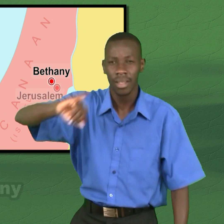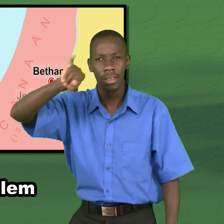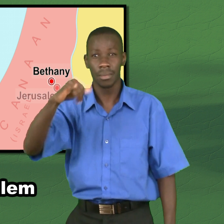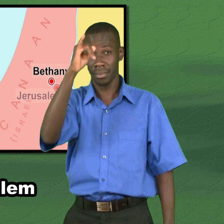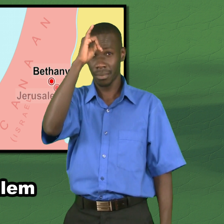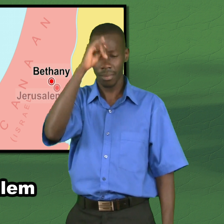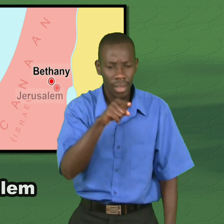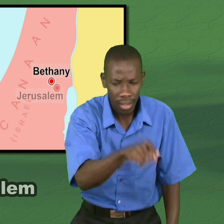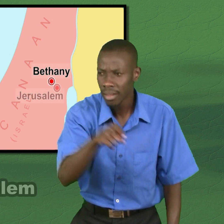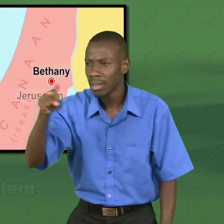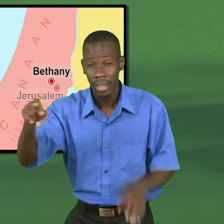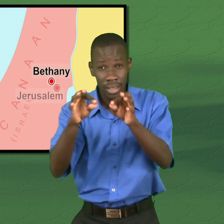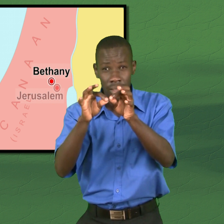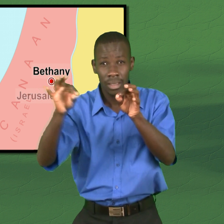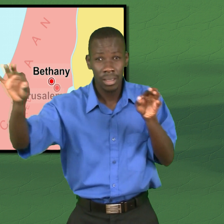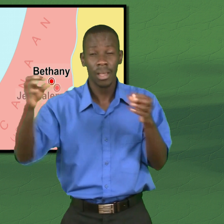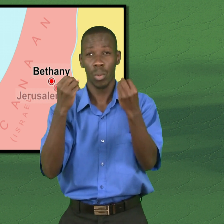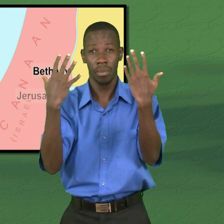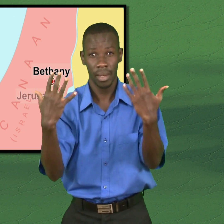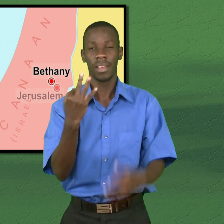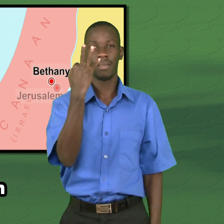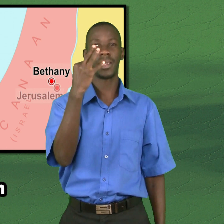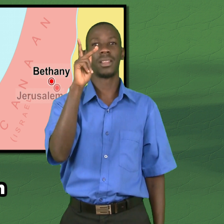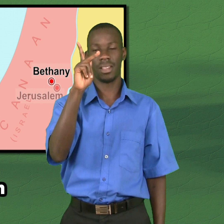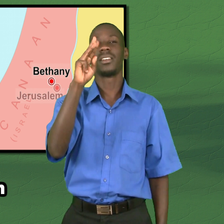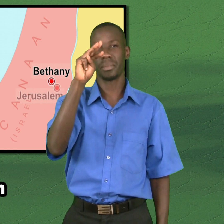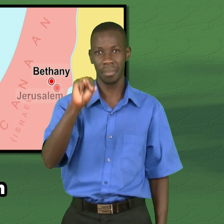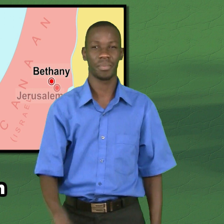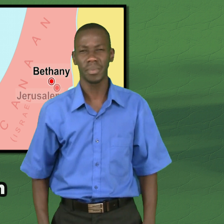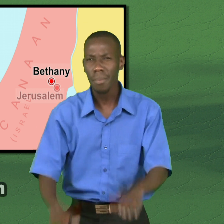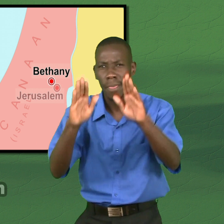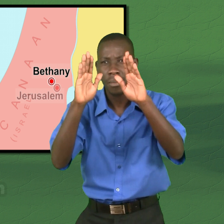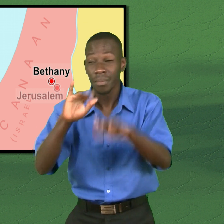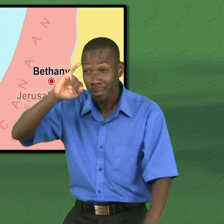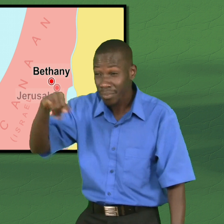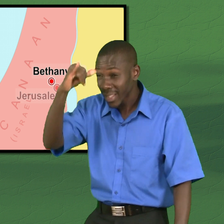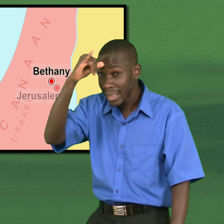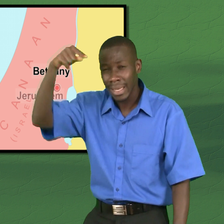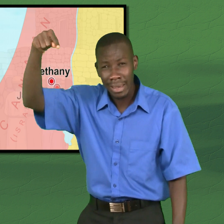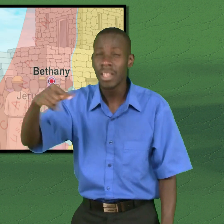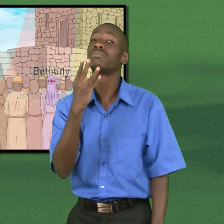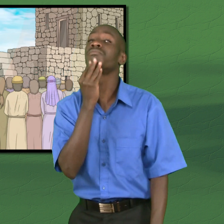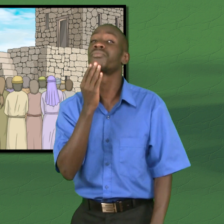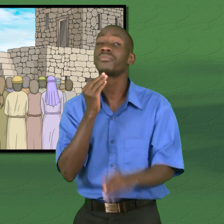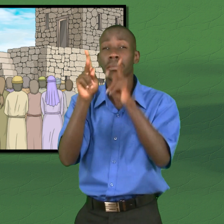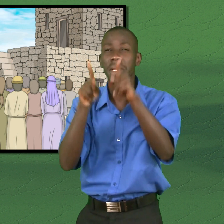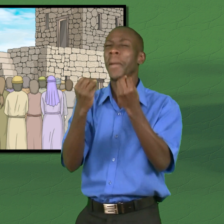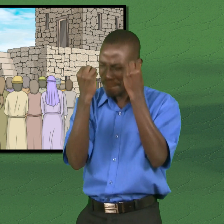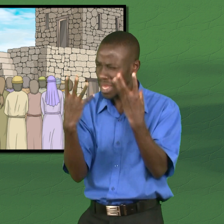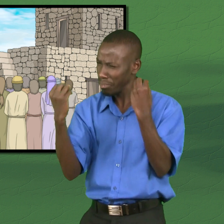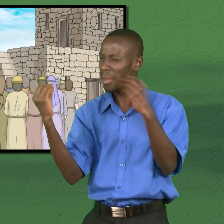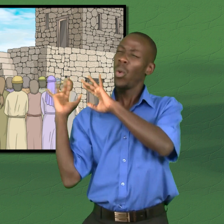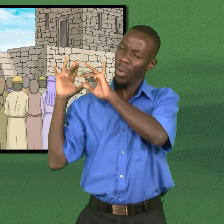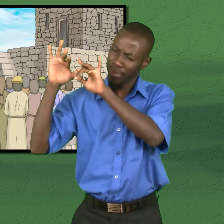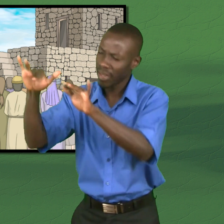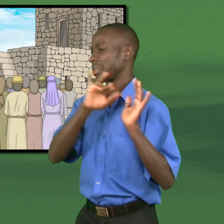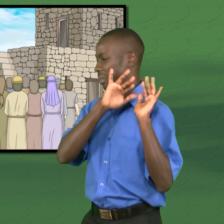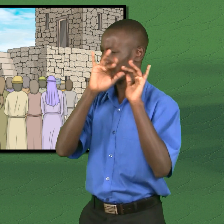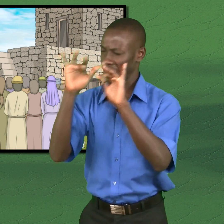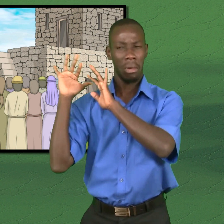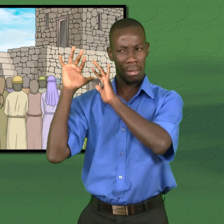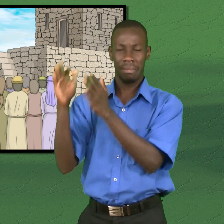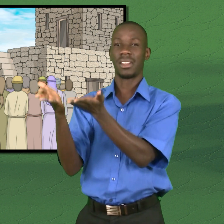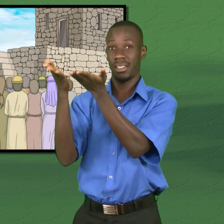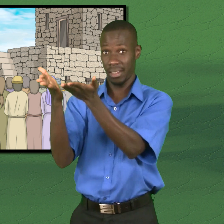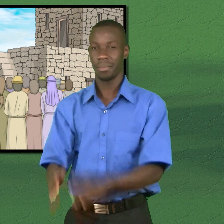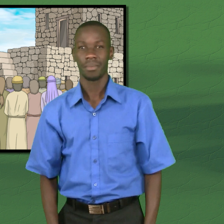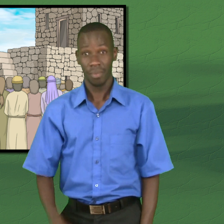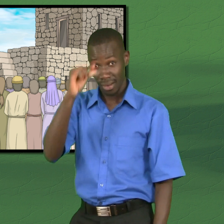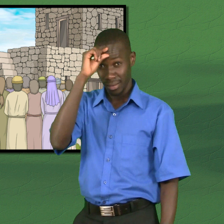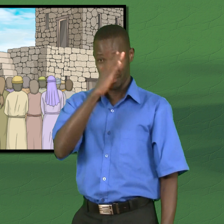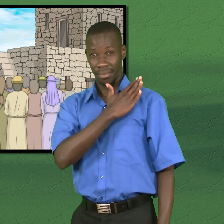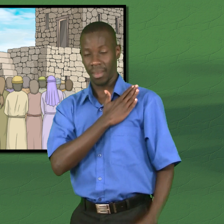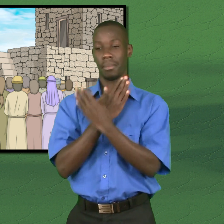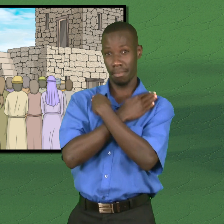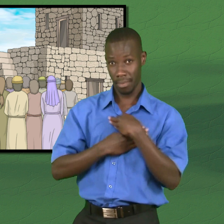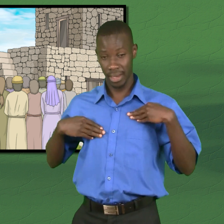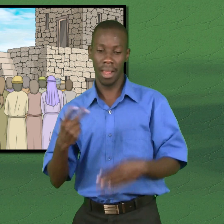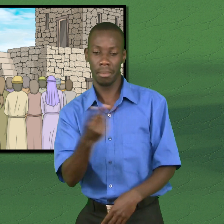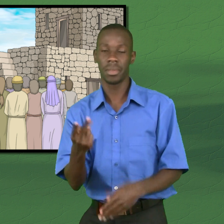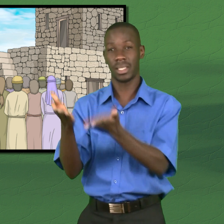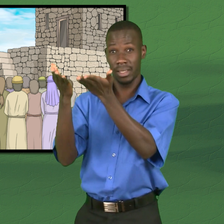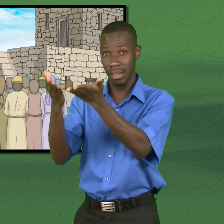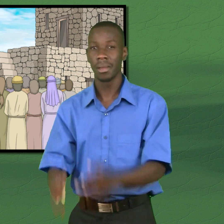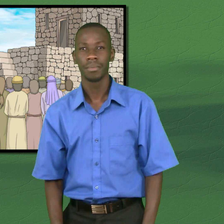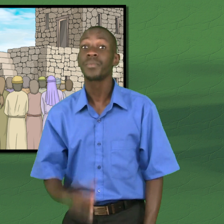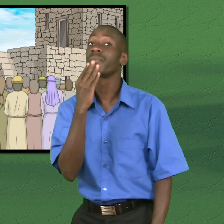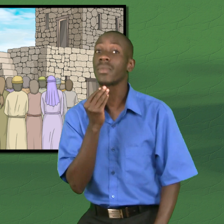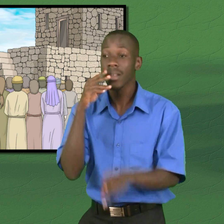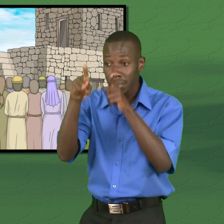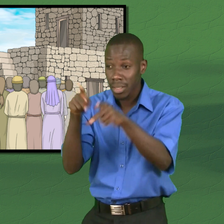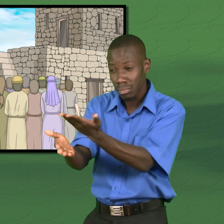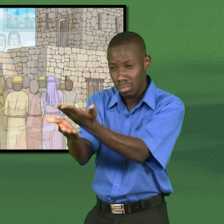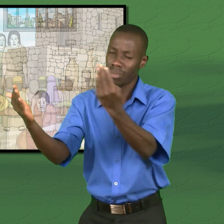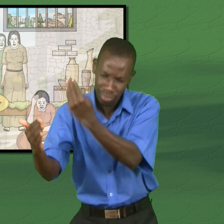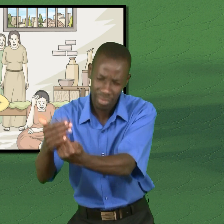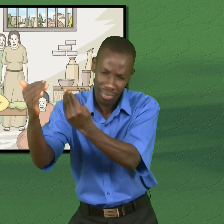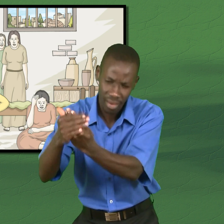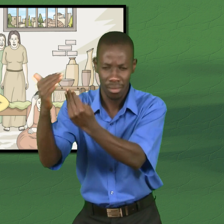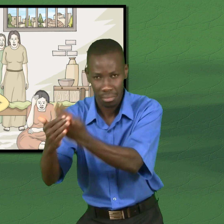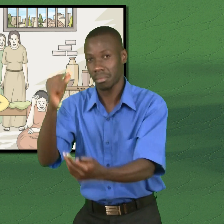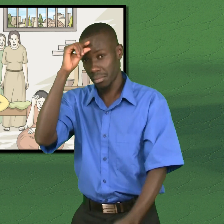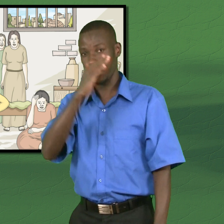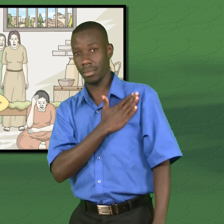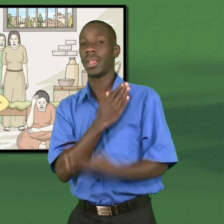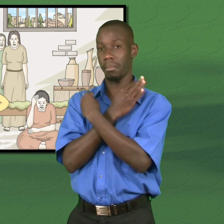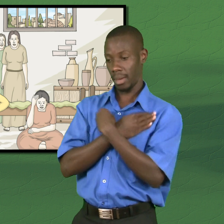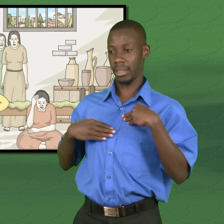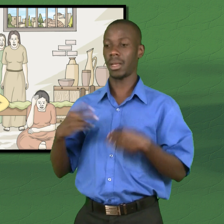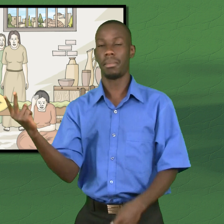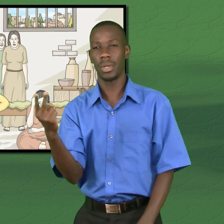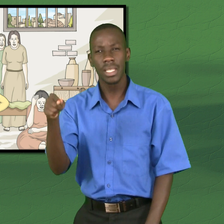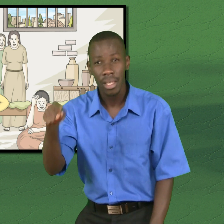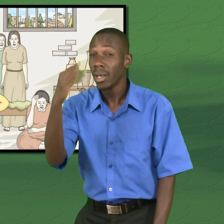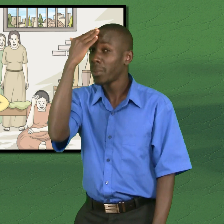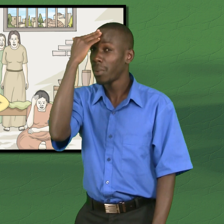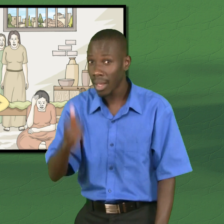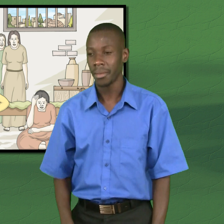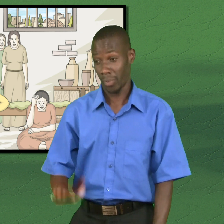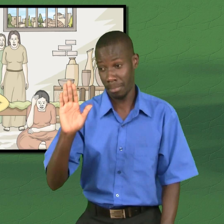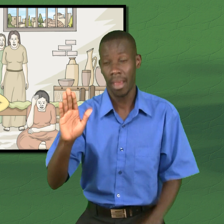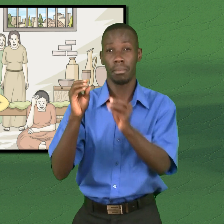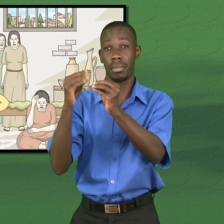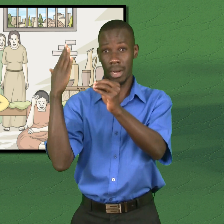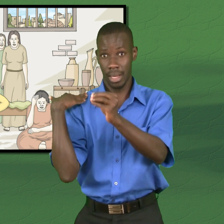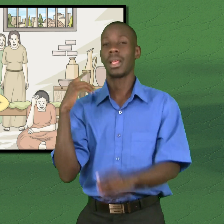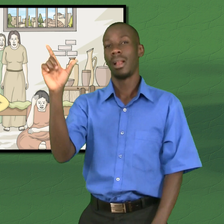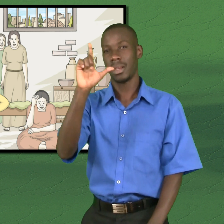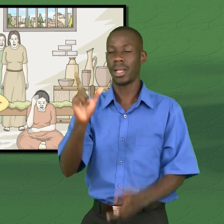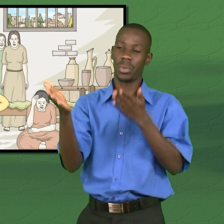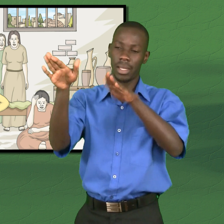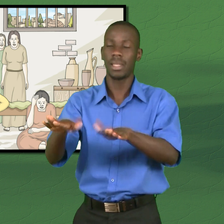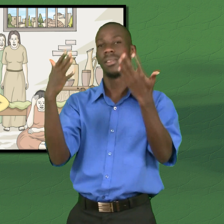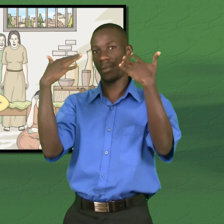When Jesus arrived, He found that Lazarus had already spent four days in the tomb.